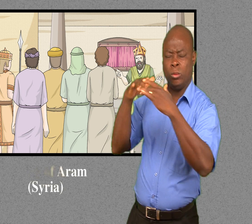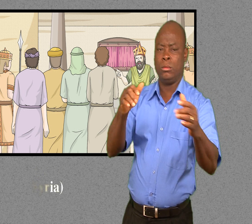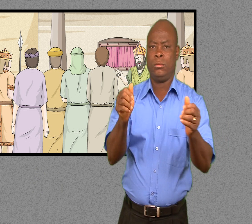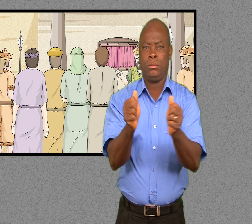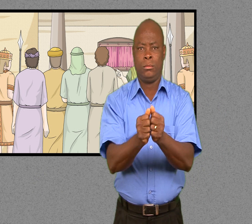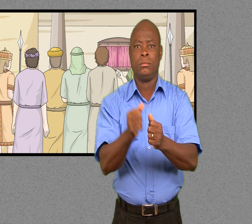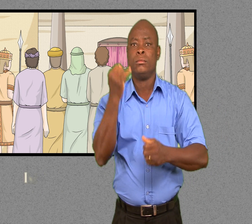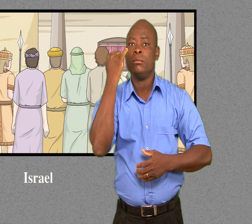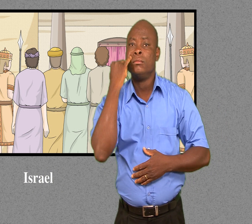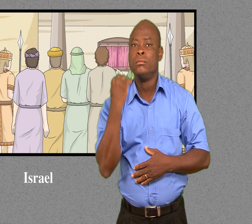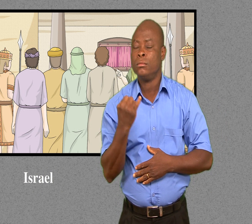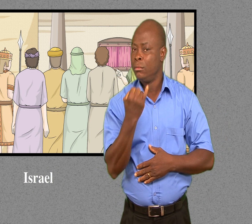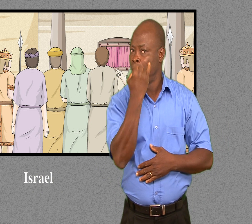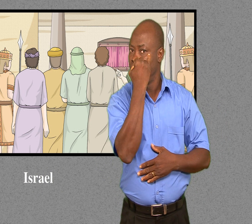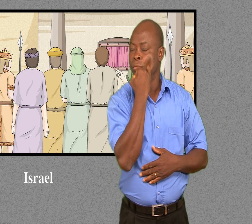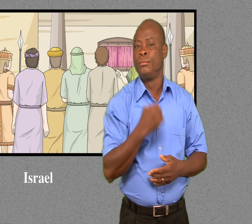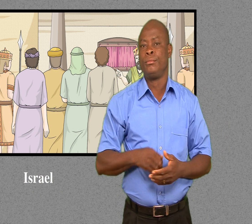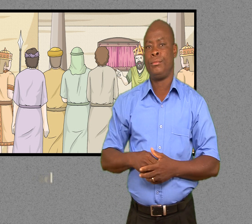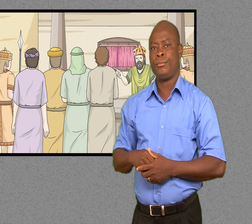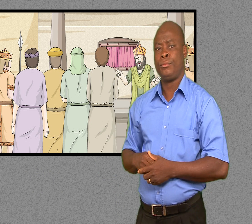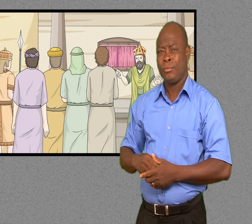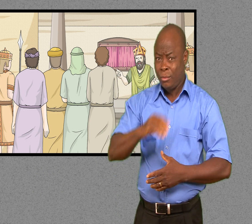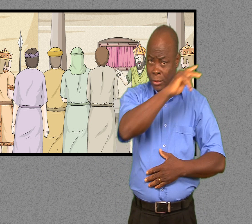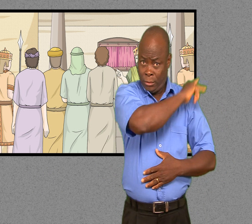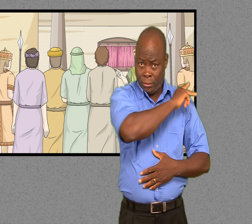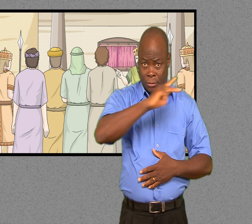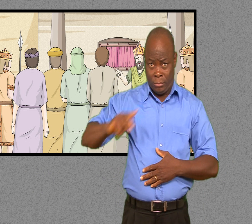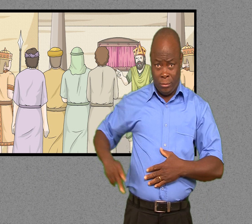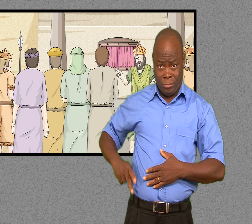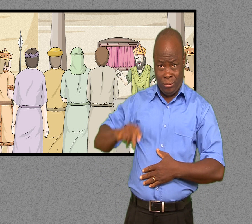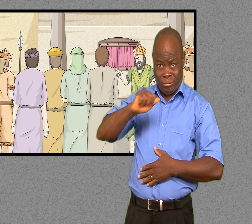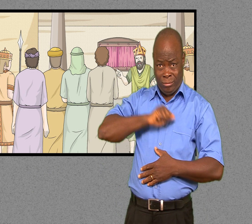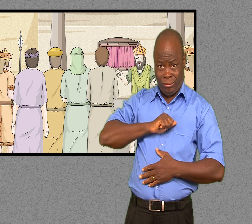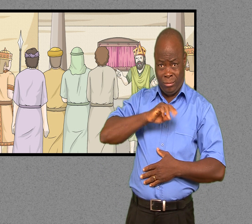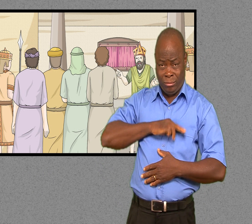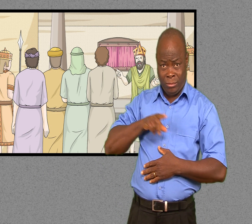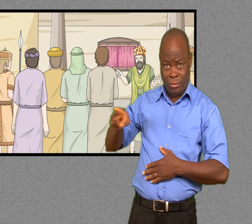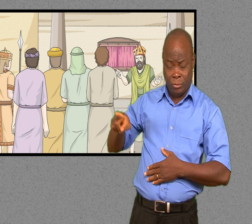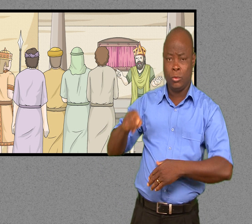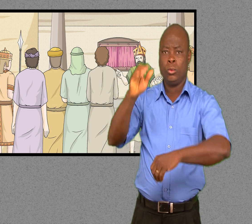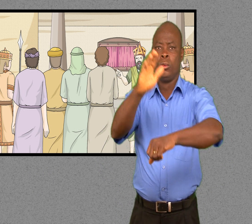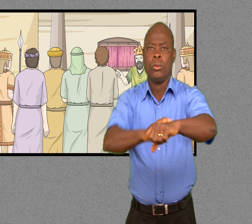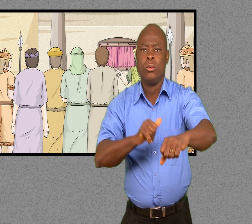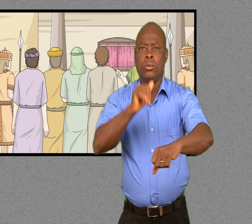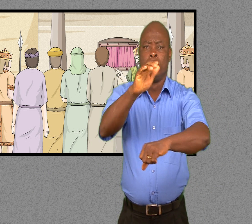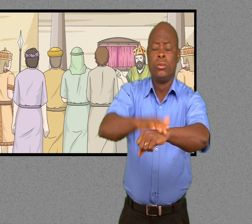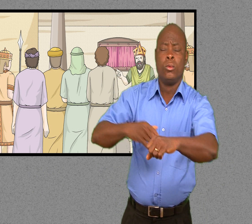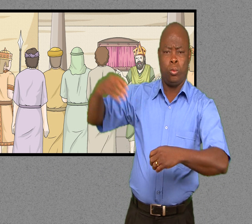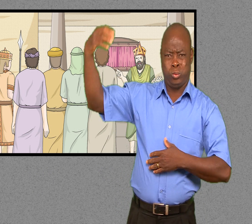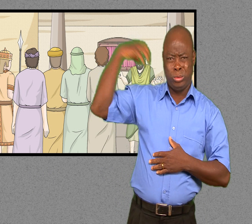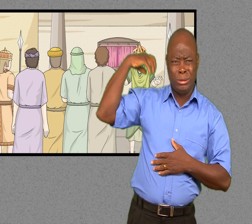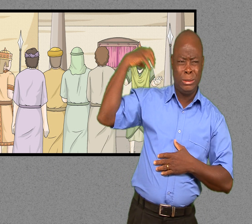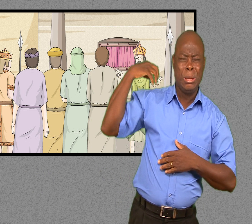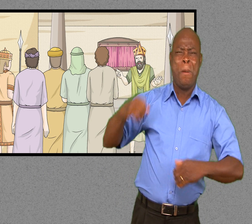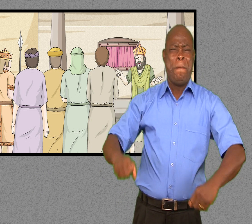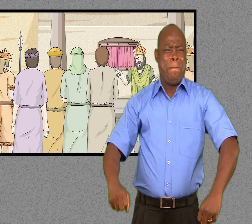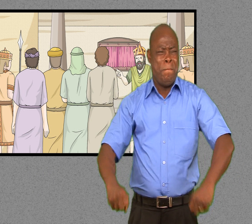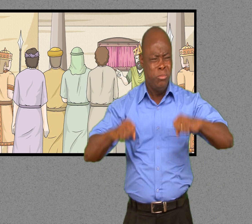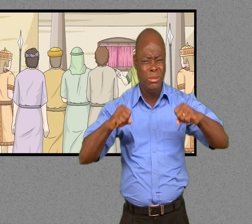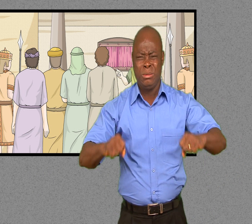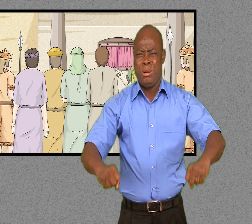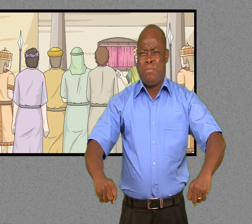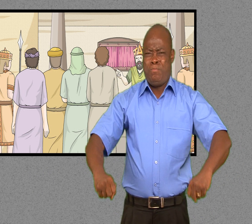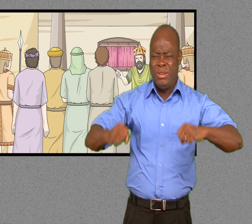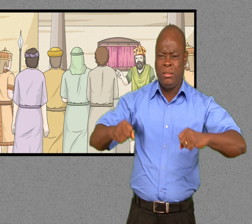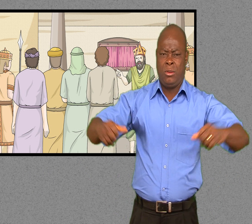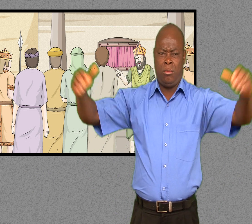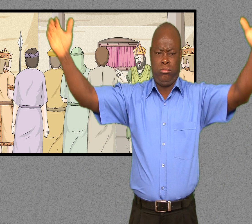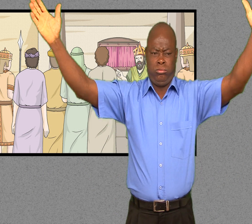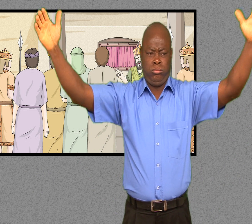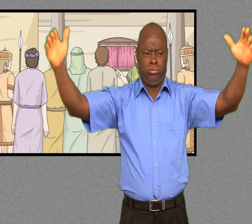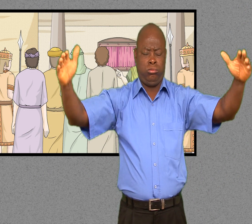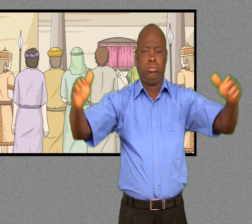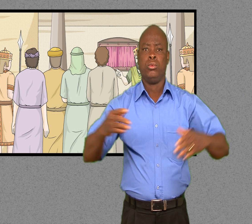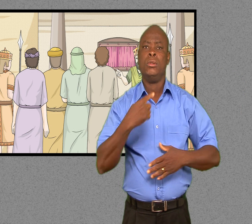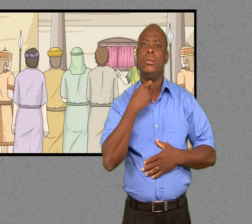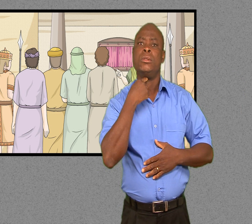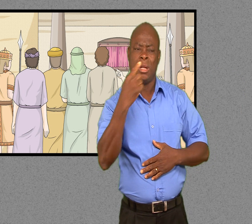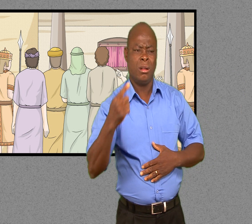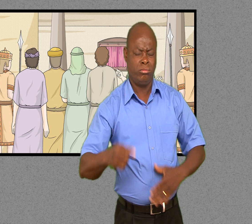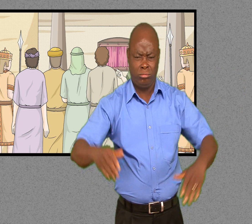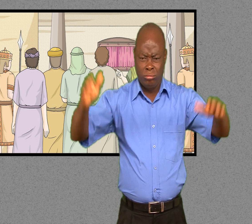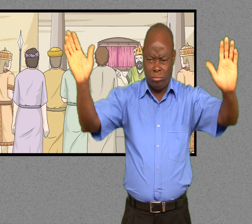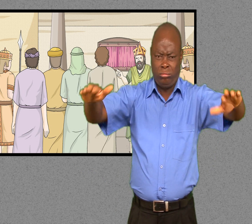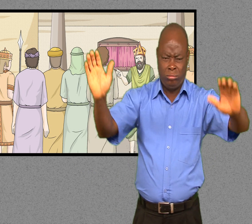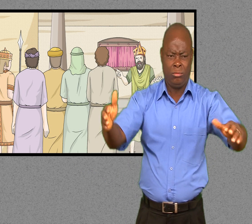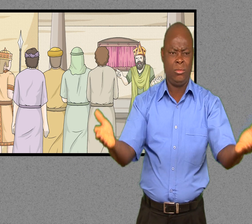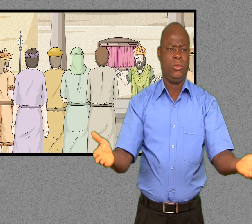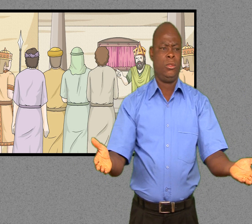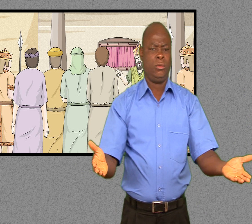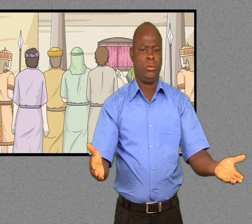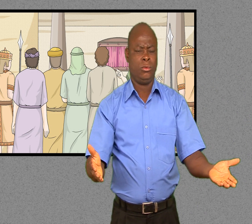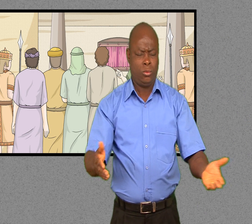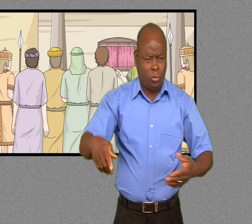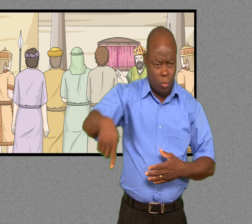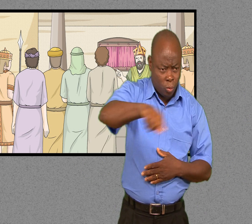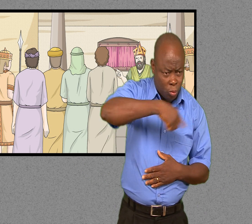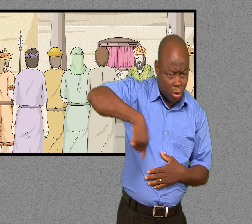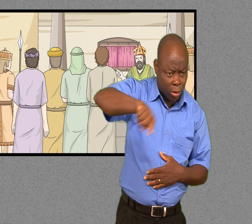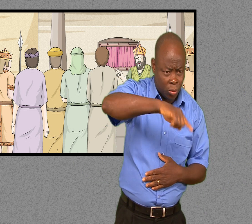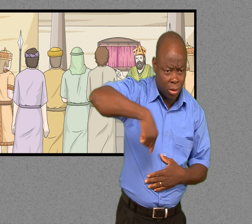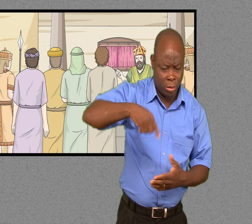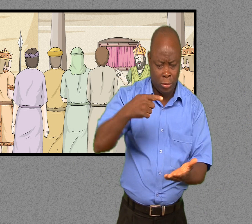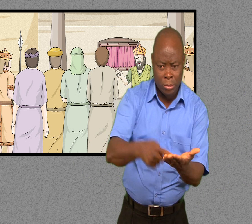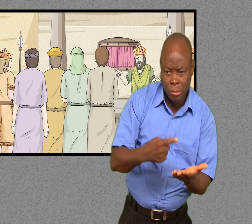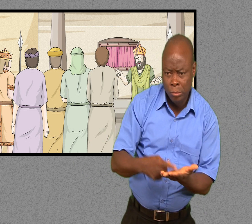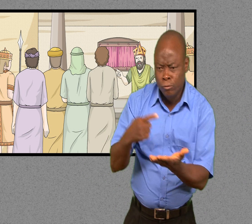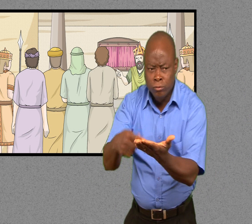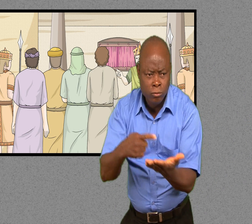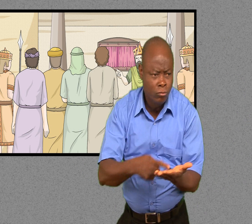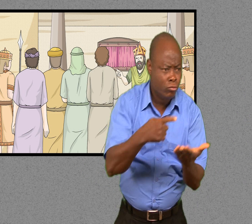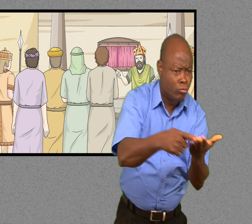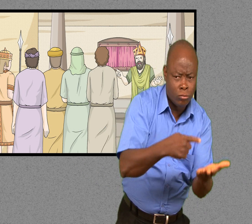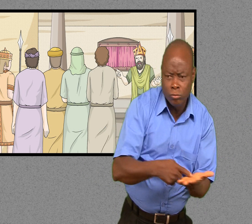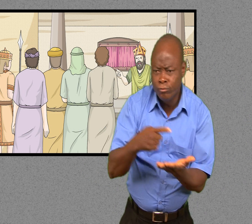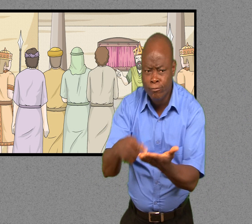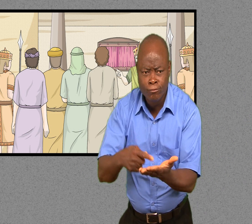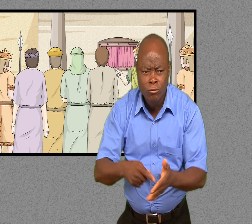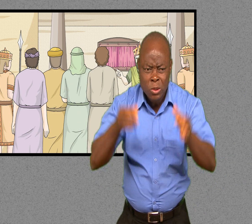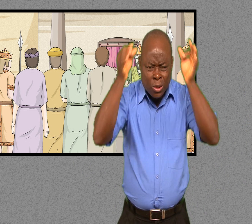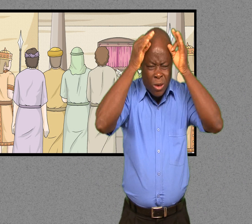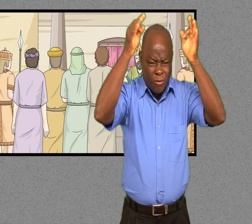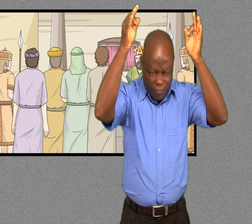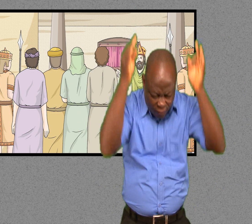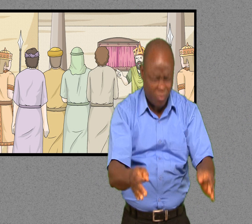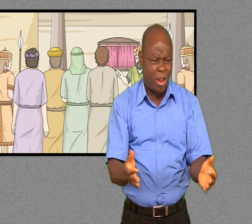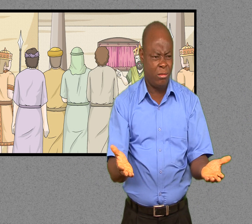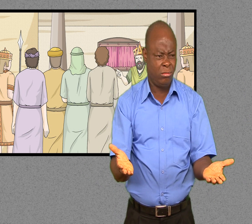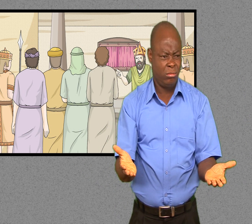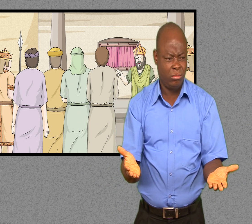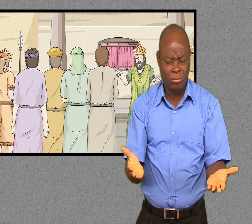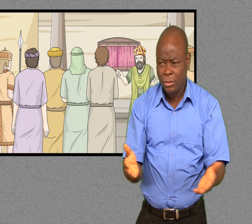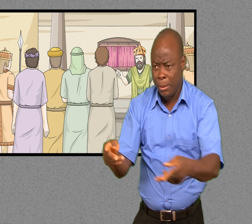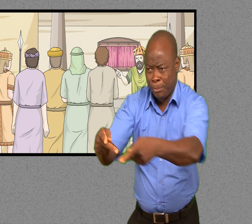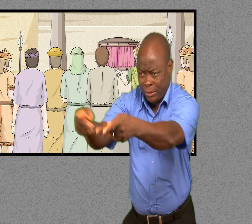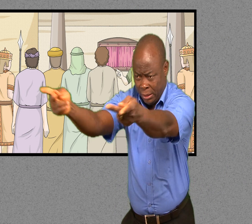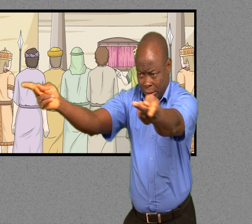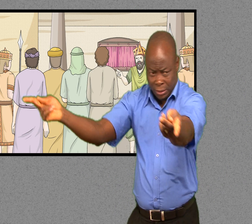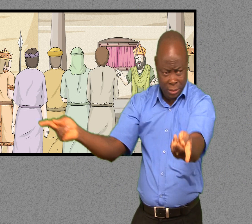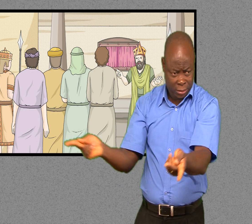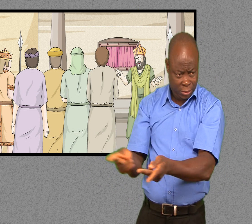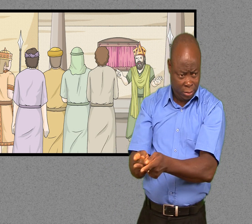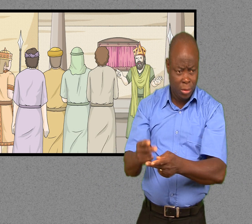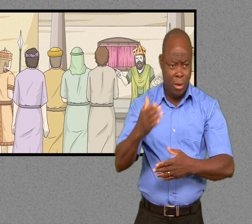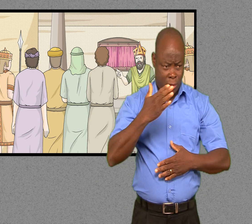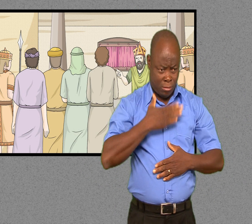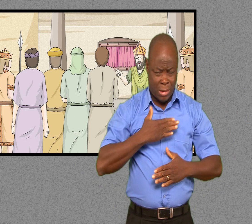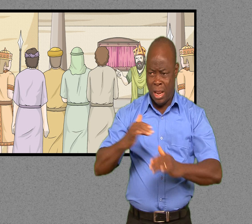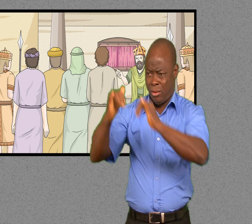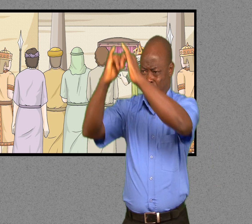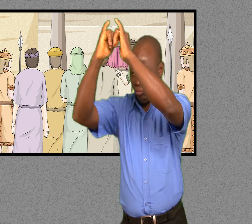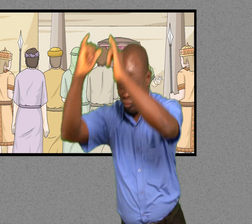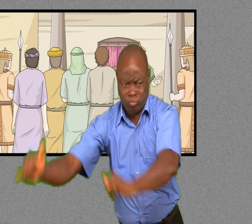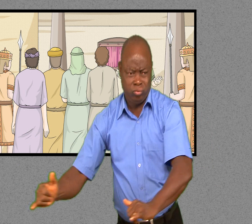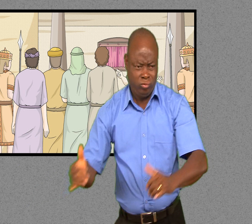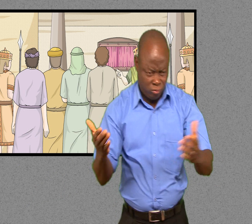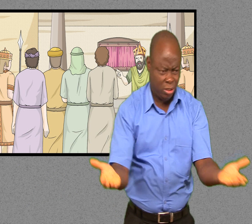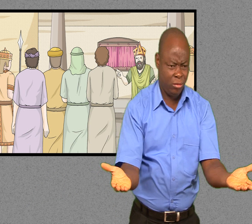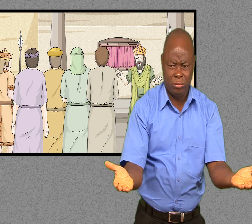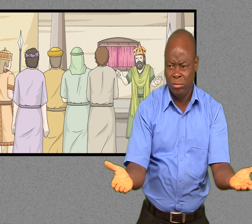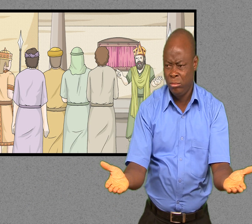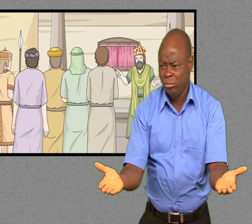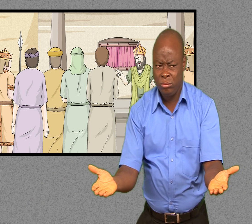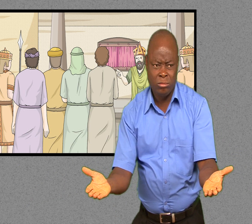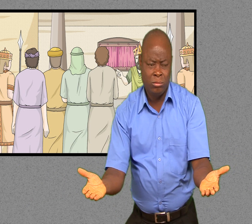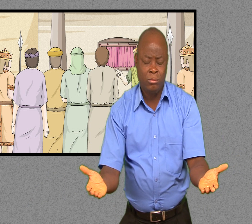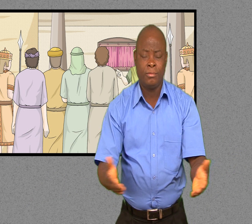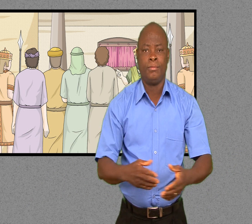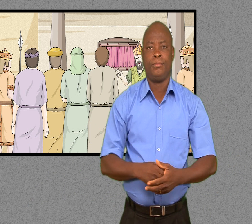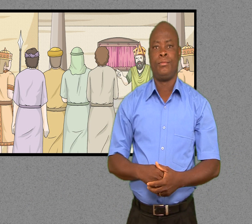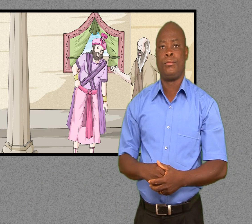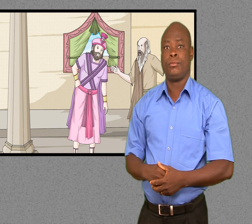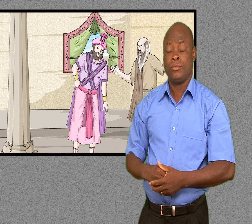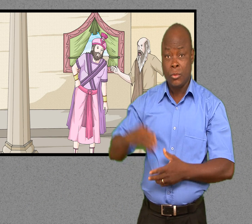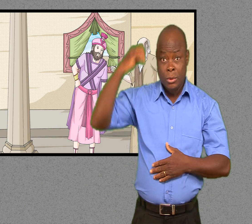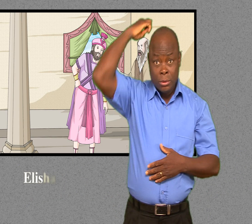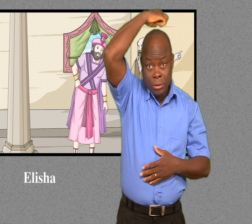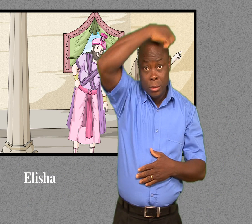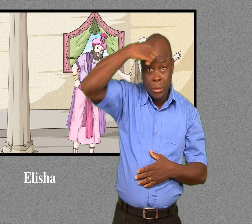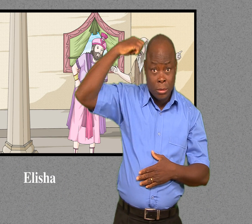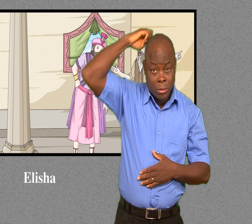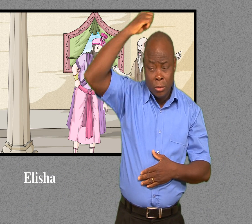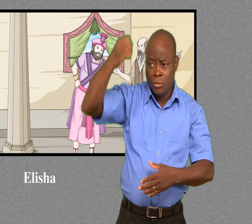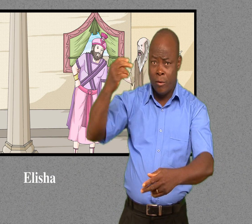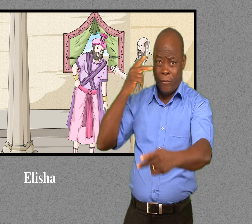After consulting with his servants, he said, “My camp will be in such and such a place.”